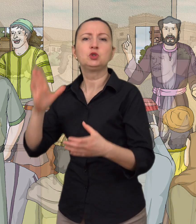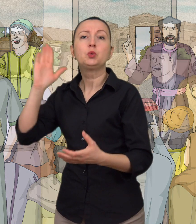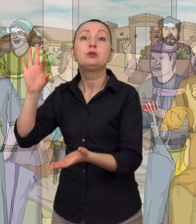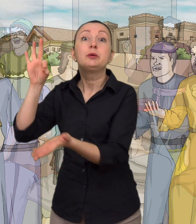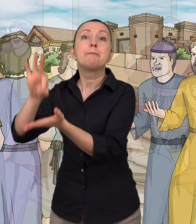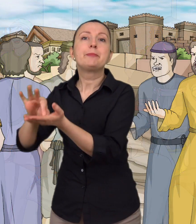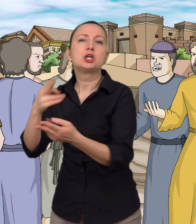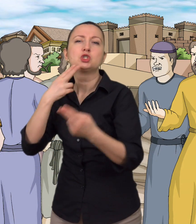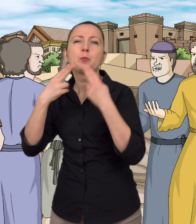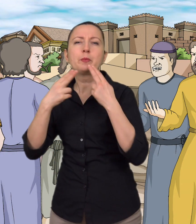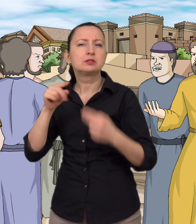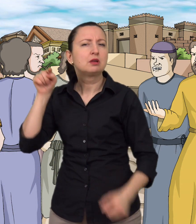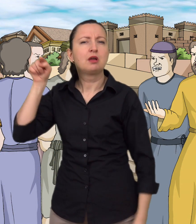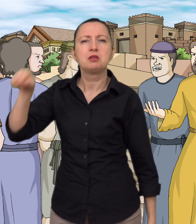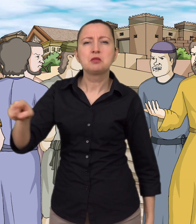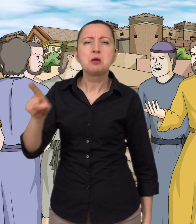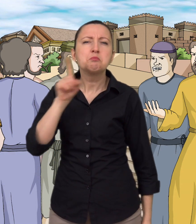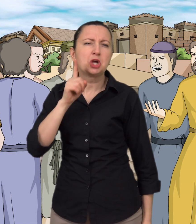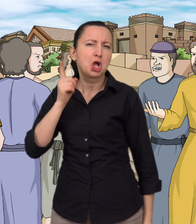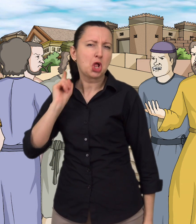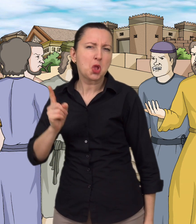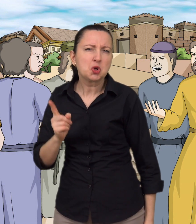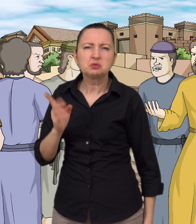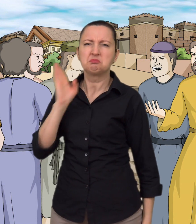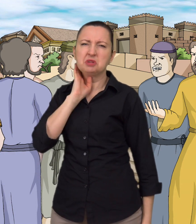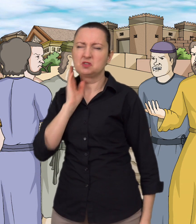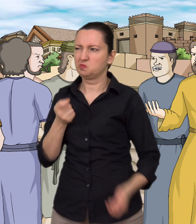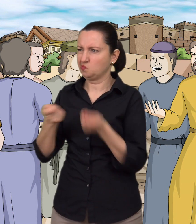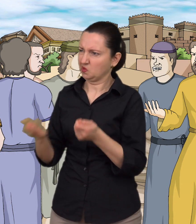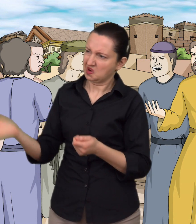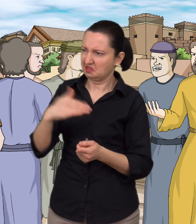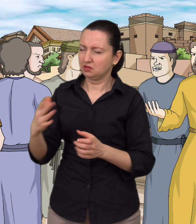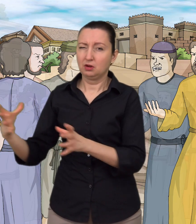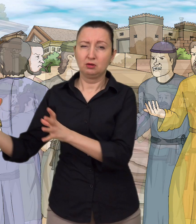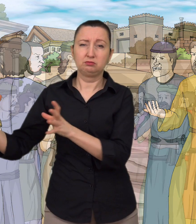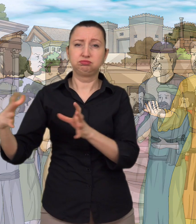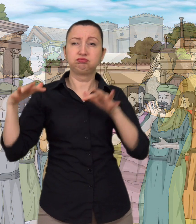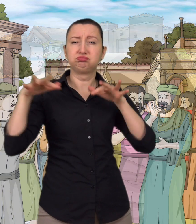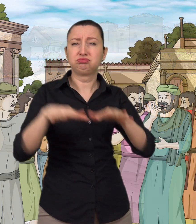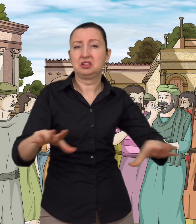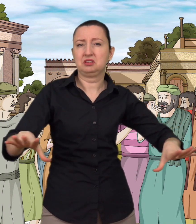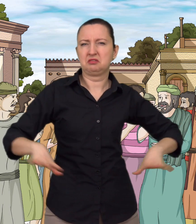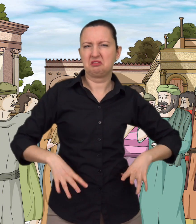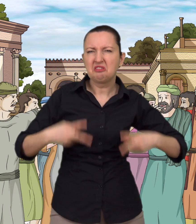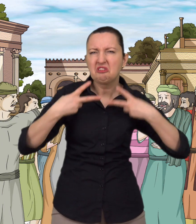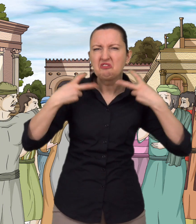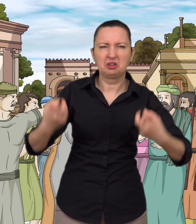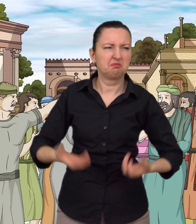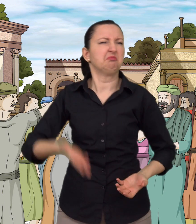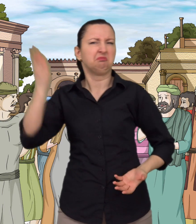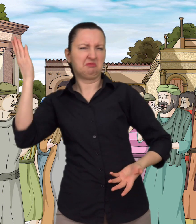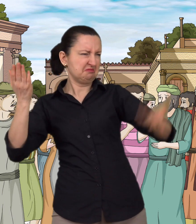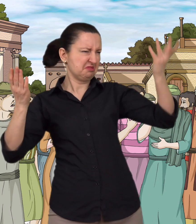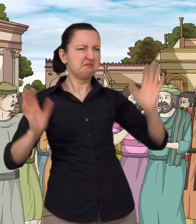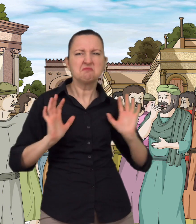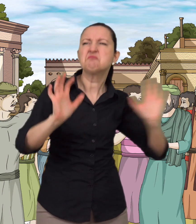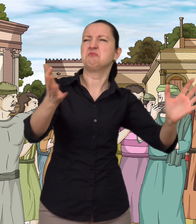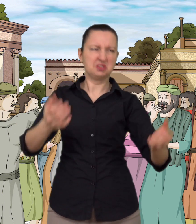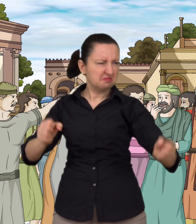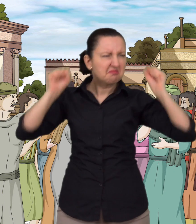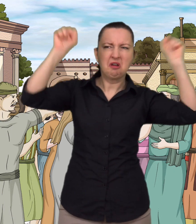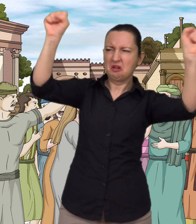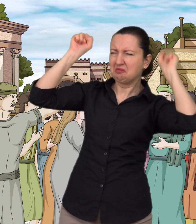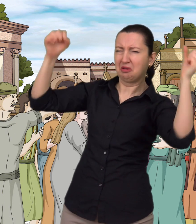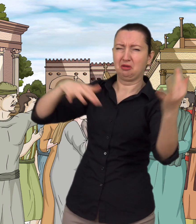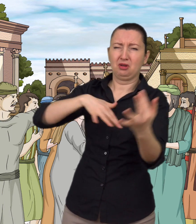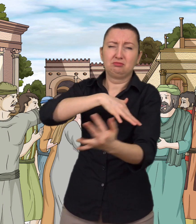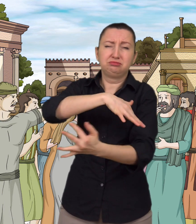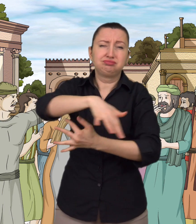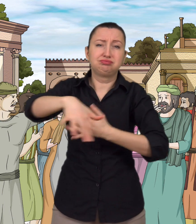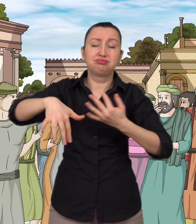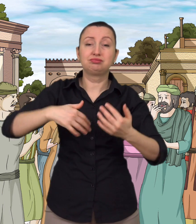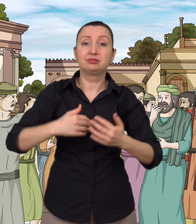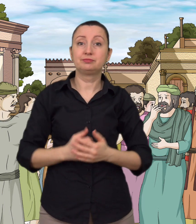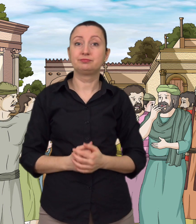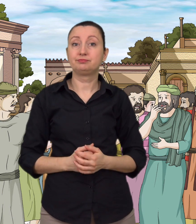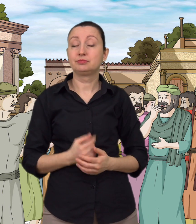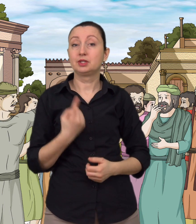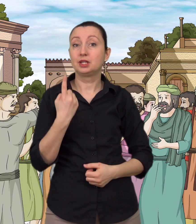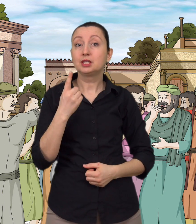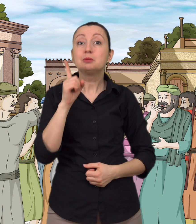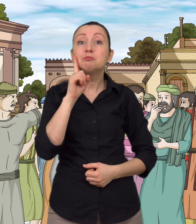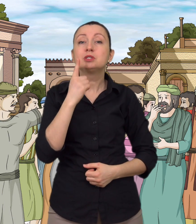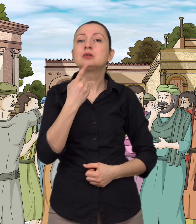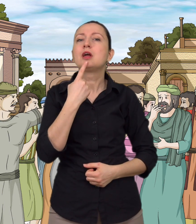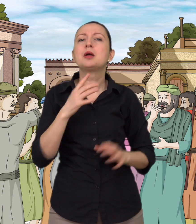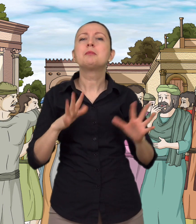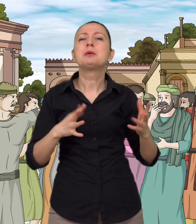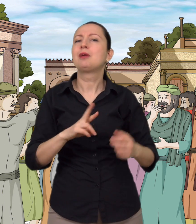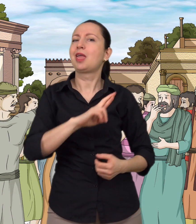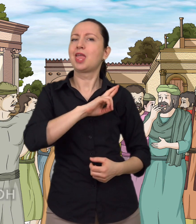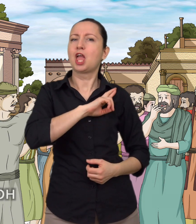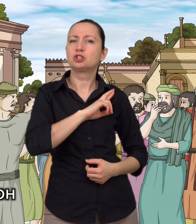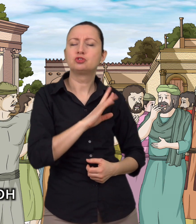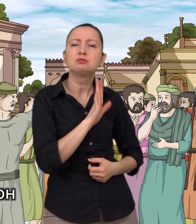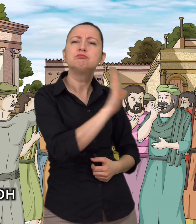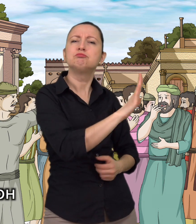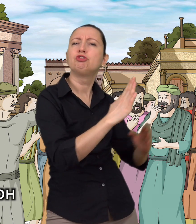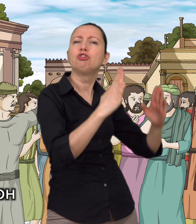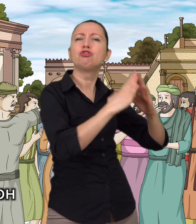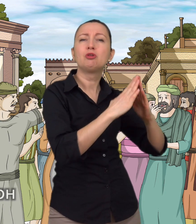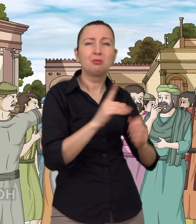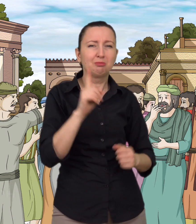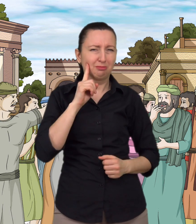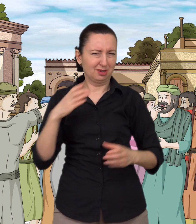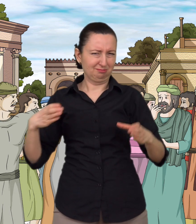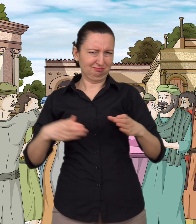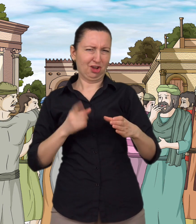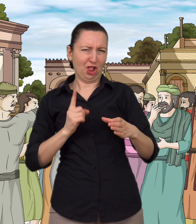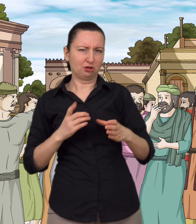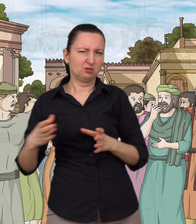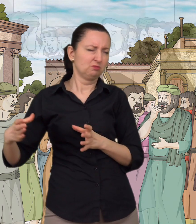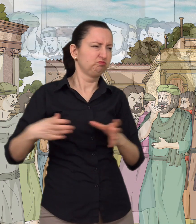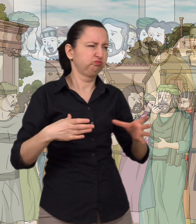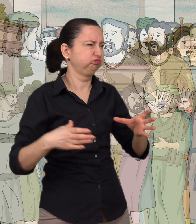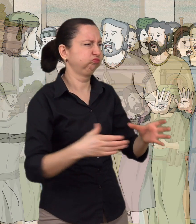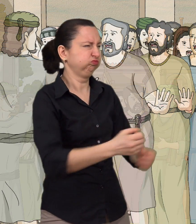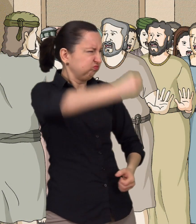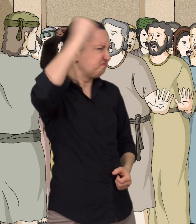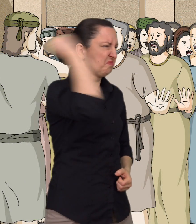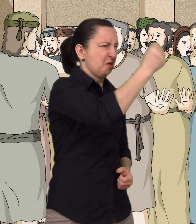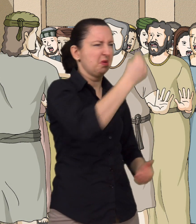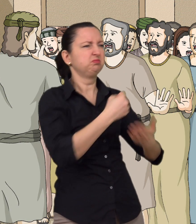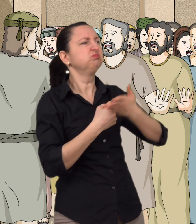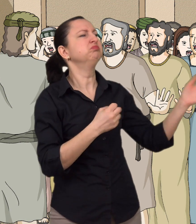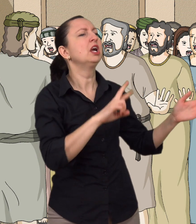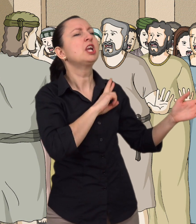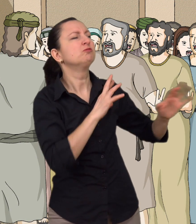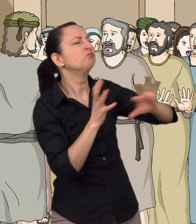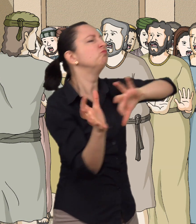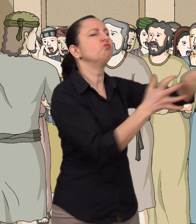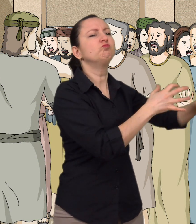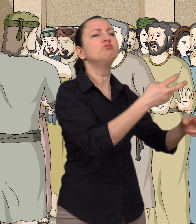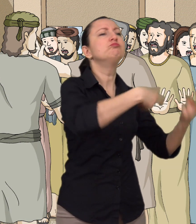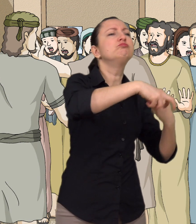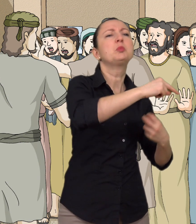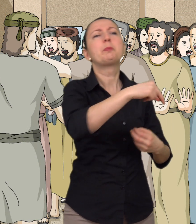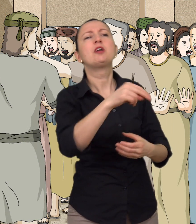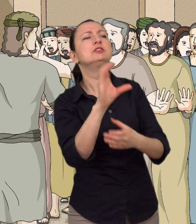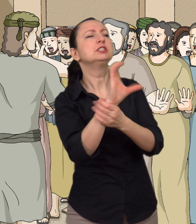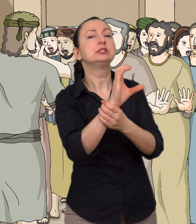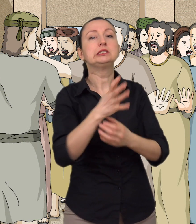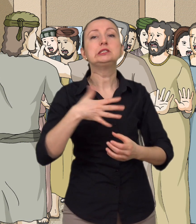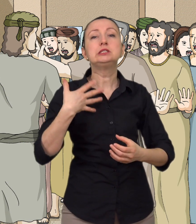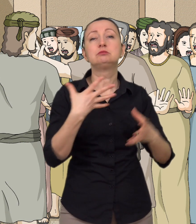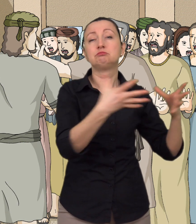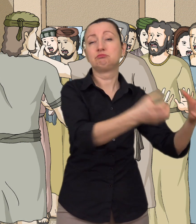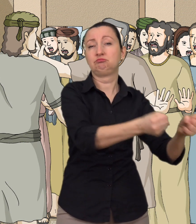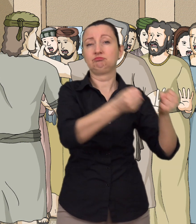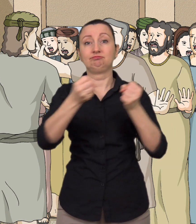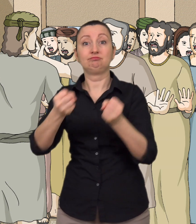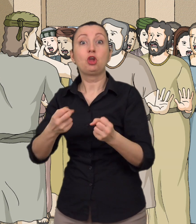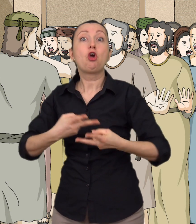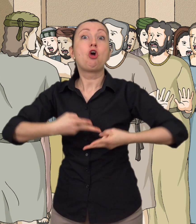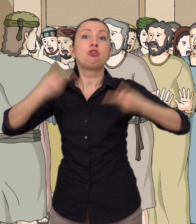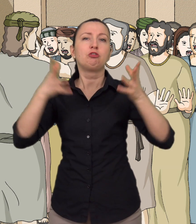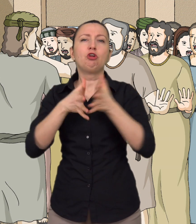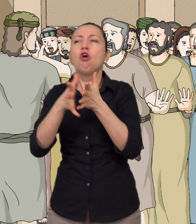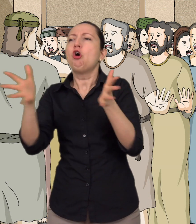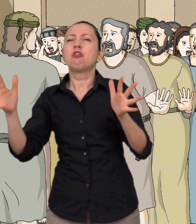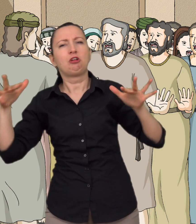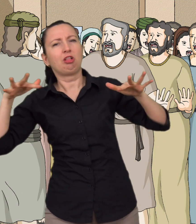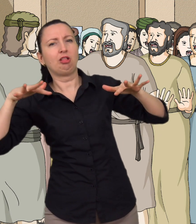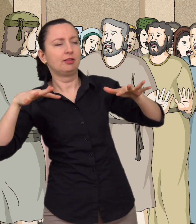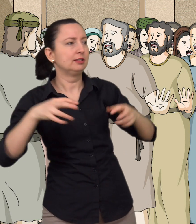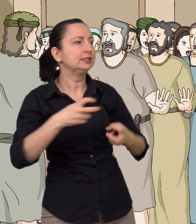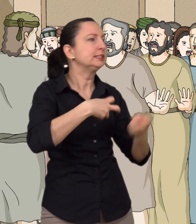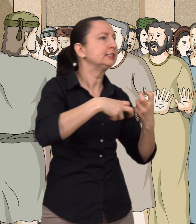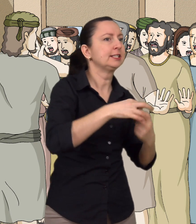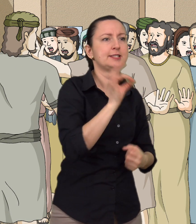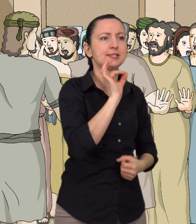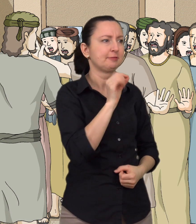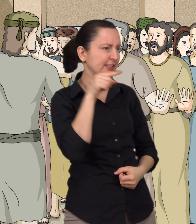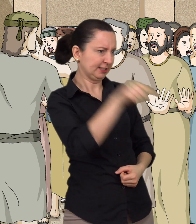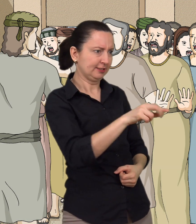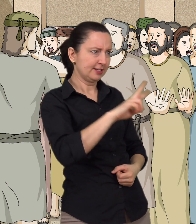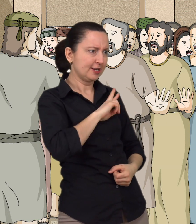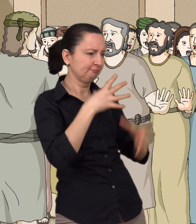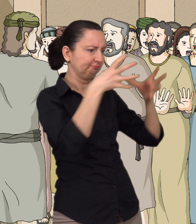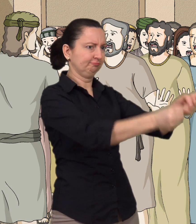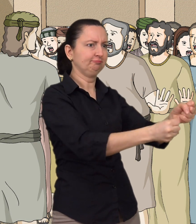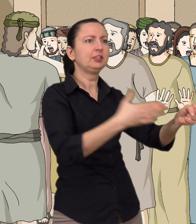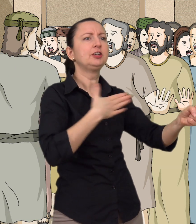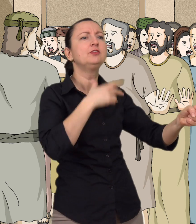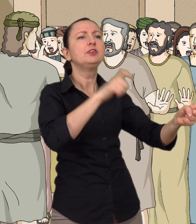So they brought in some troublemakers from the marketplace, formed a mob, and sent the city into an uproar. They raided Jason’s house in search of Paul and Silas, hoping to bring them out to the people.